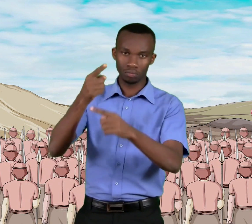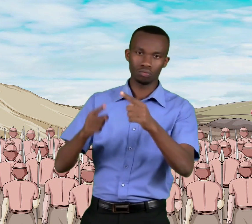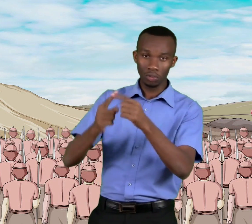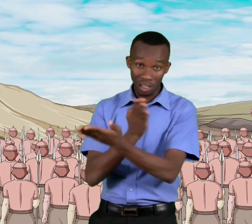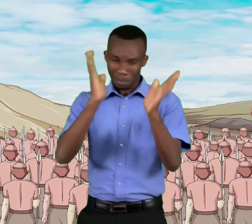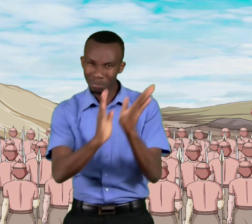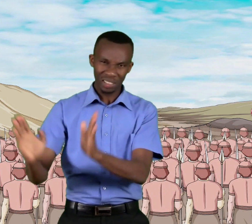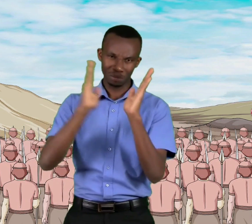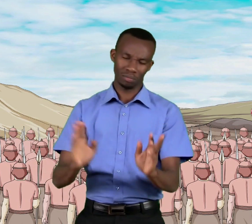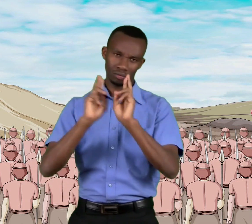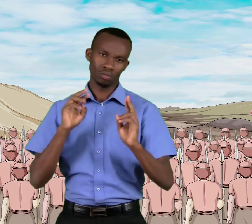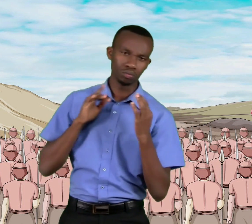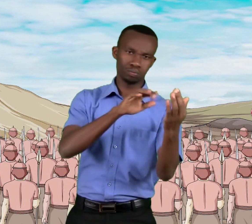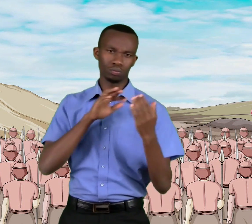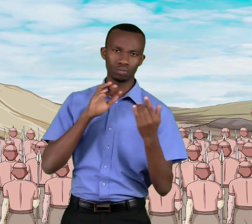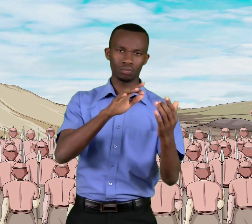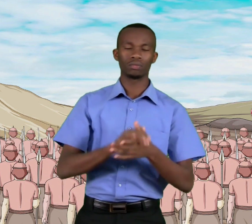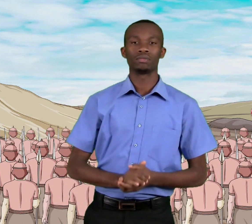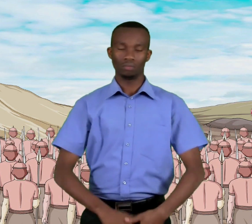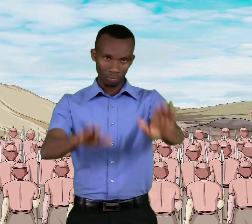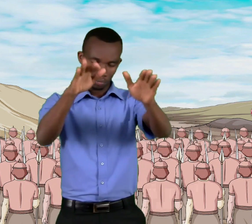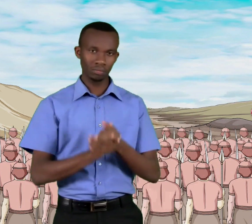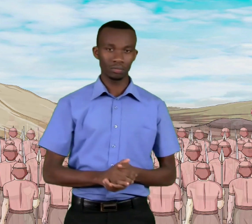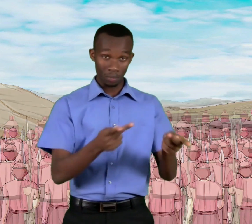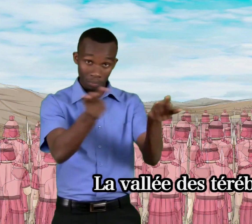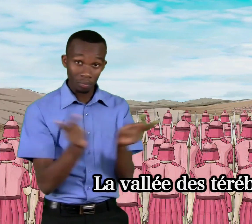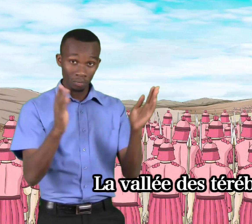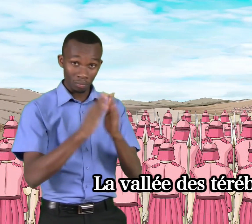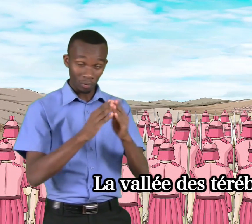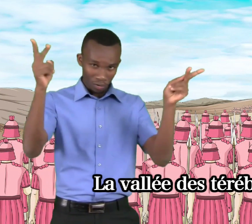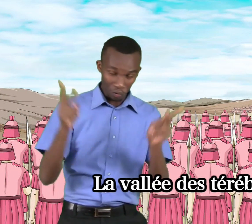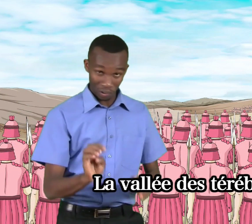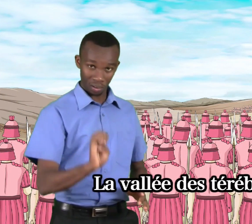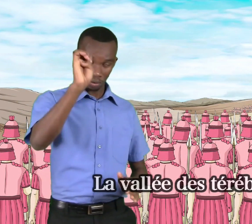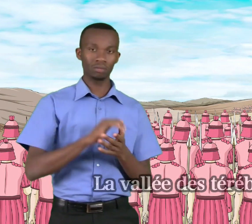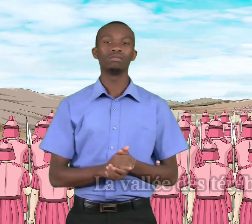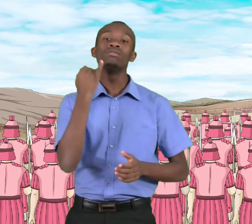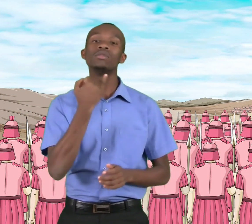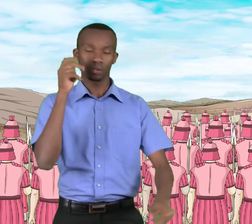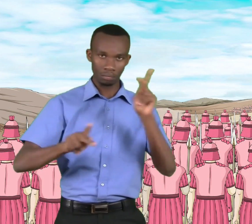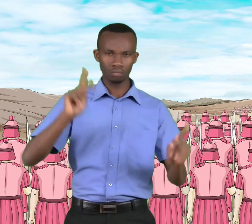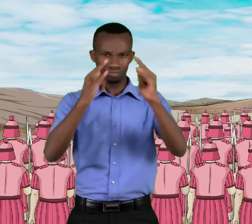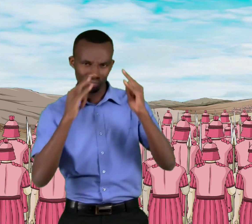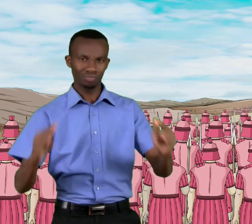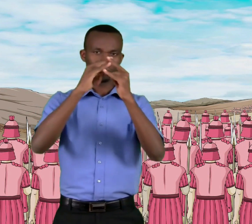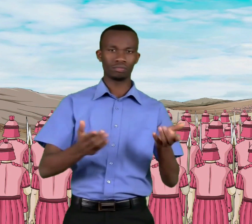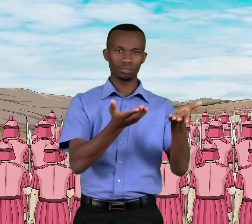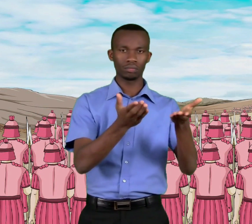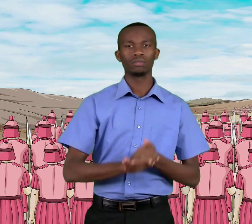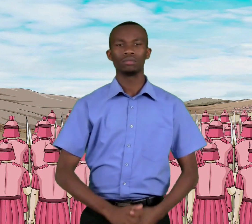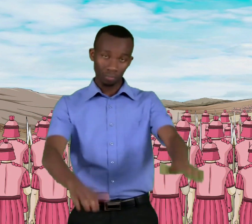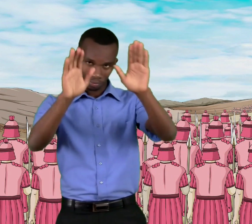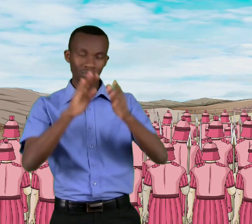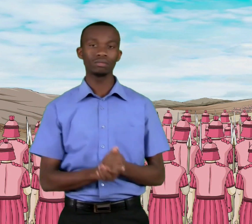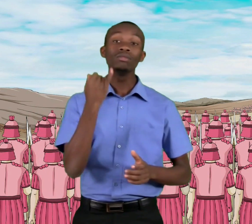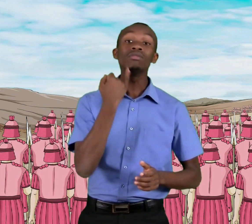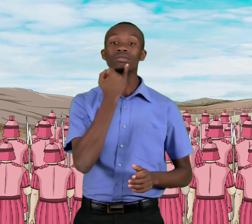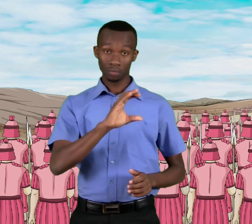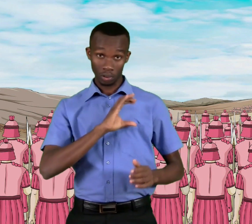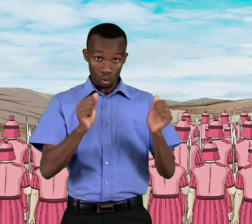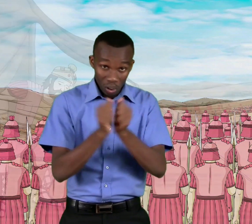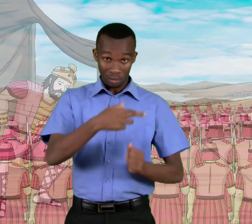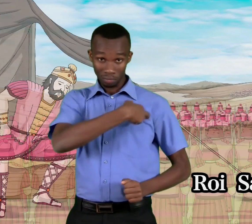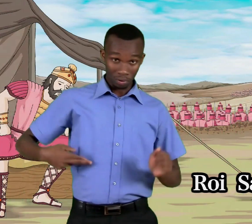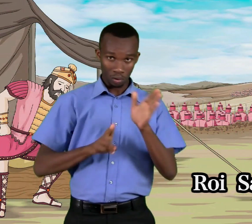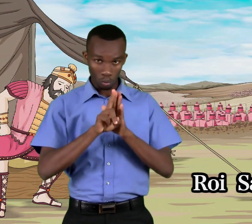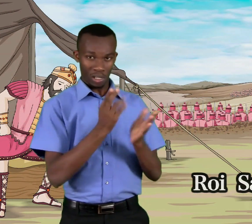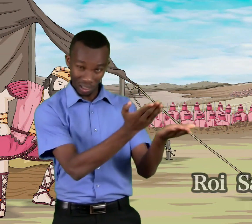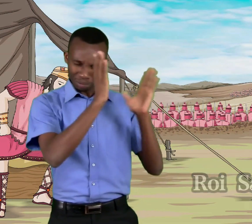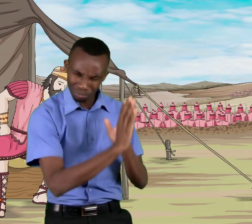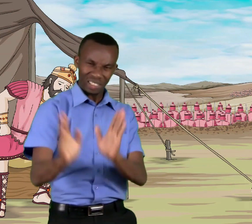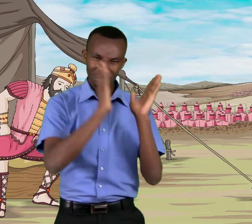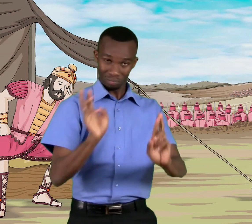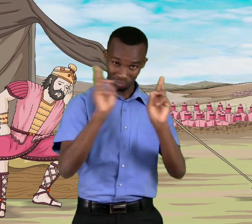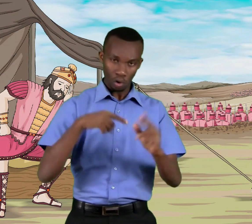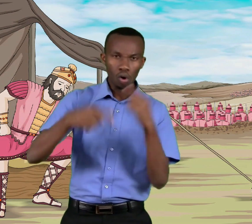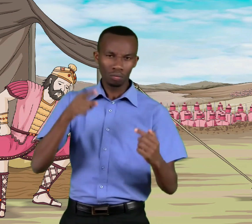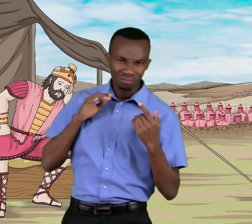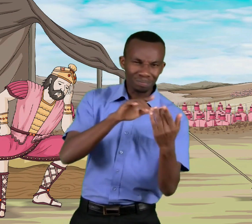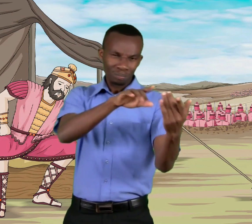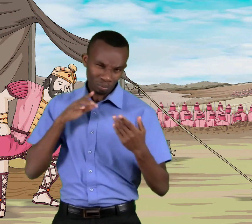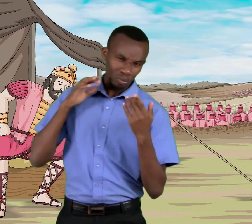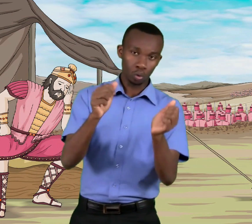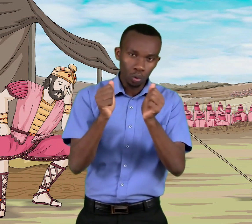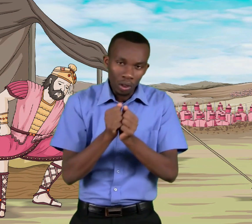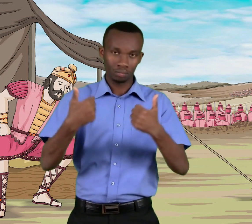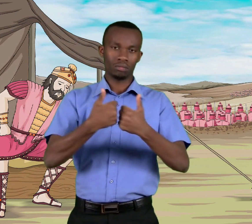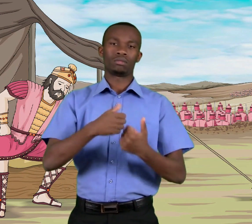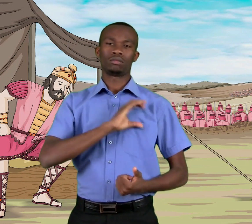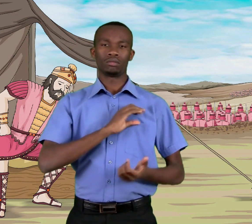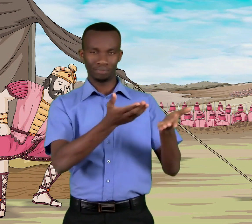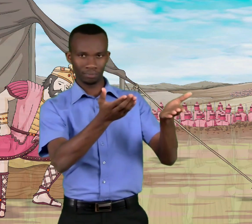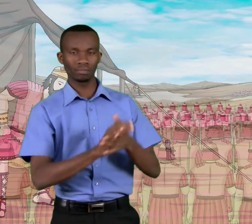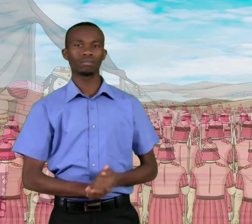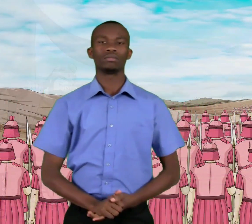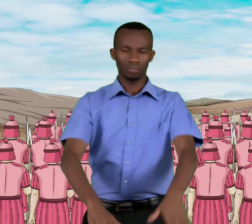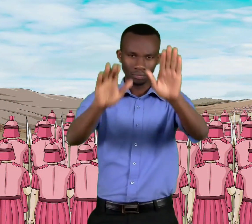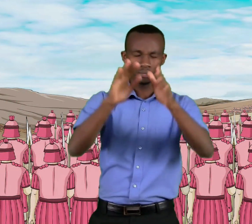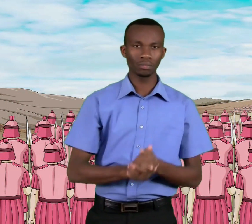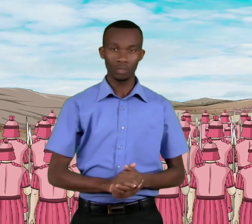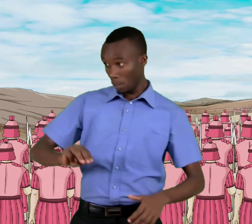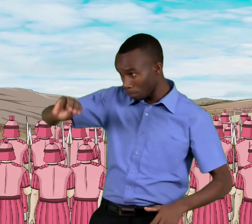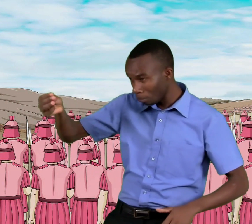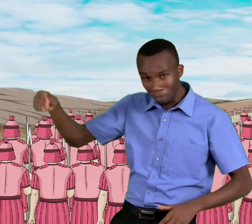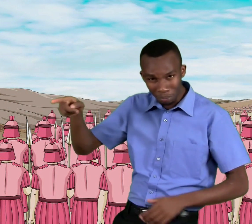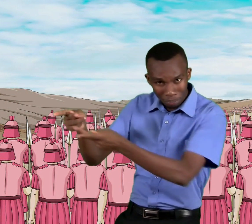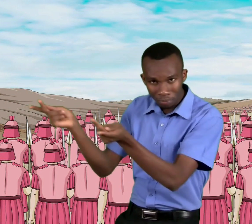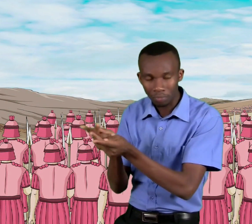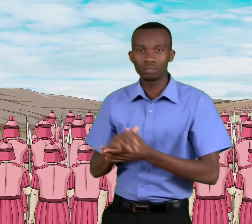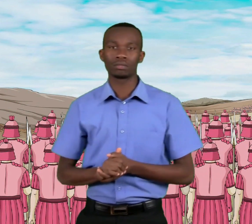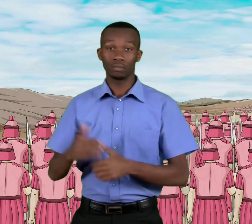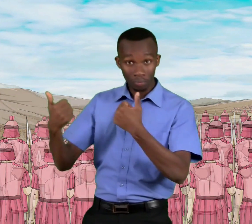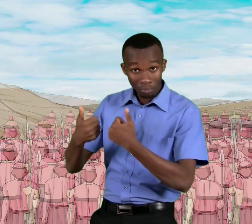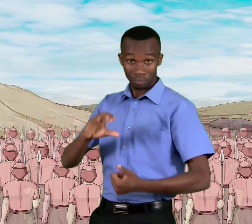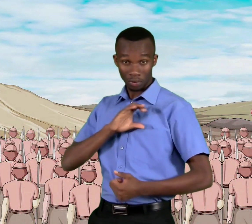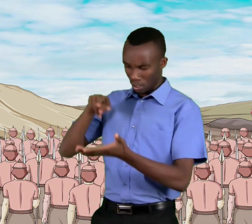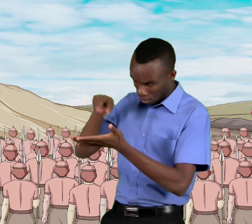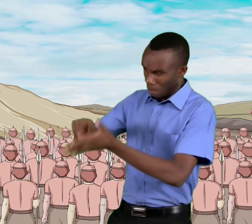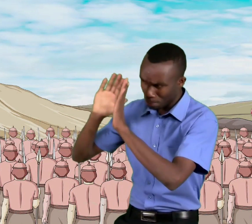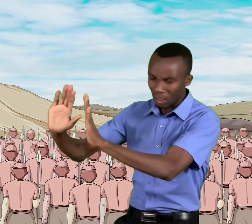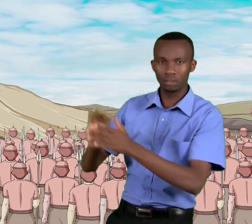Saul and the men of Israel assembled and camped in the Valley of Elah, arraying themselves for battle against the Philistines.